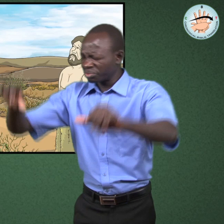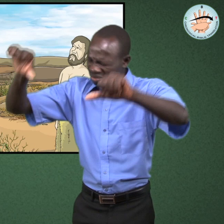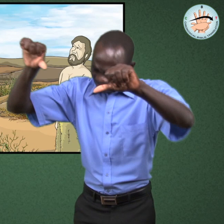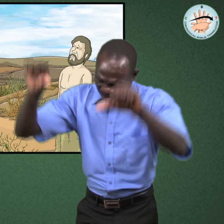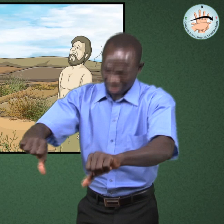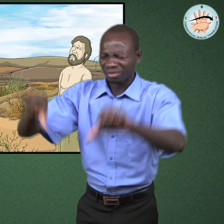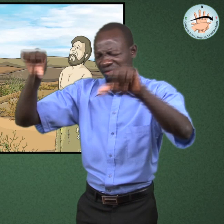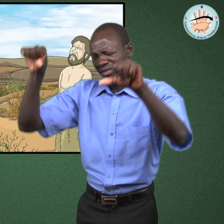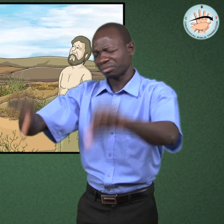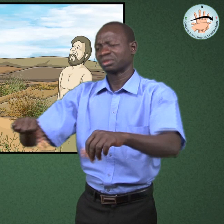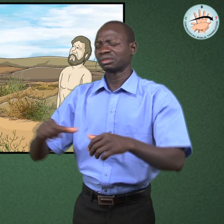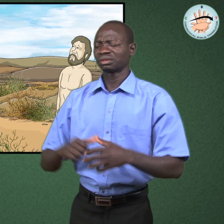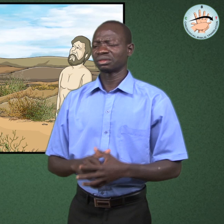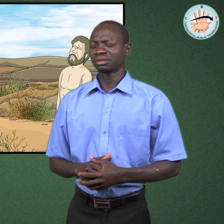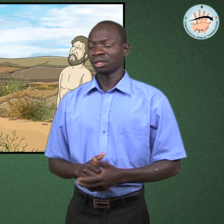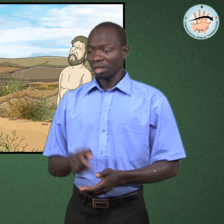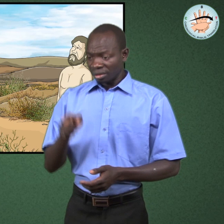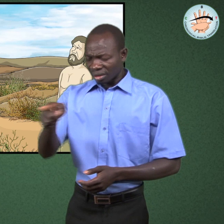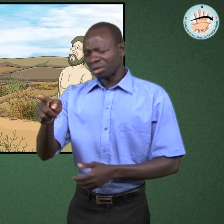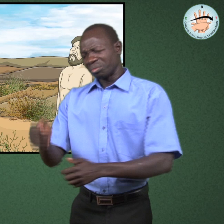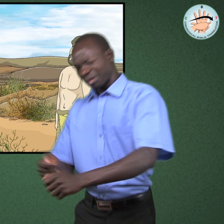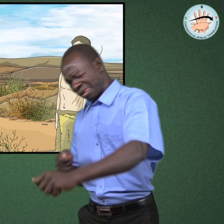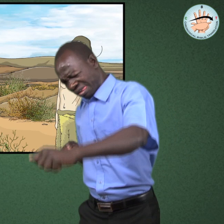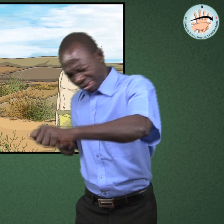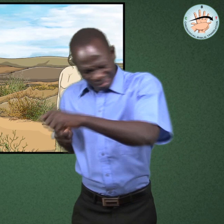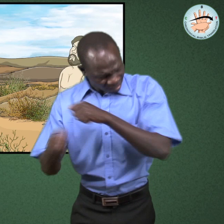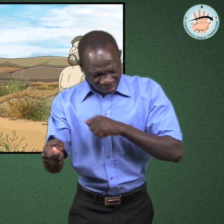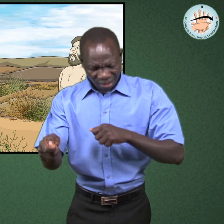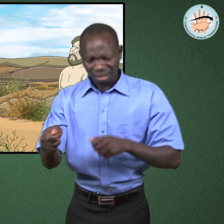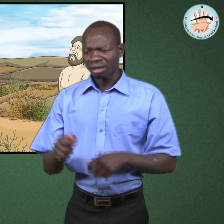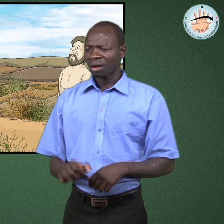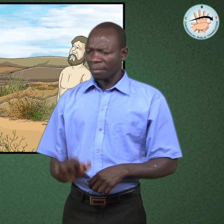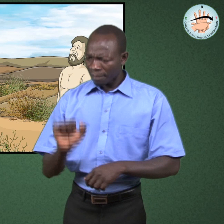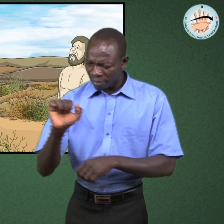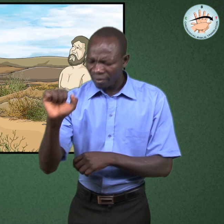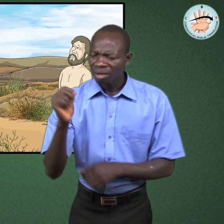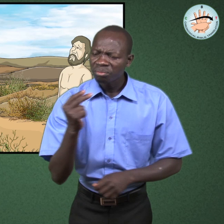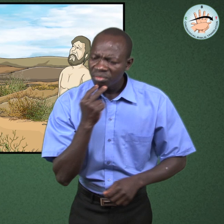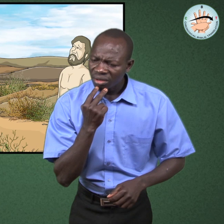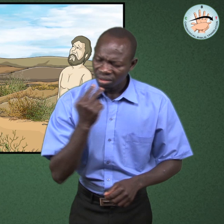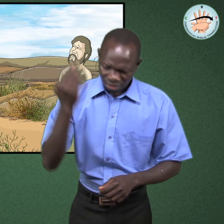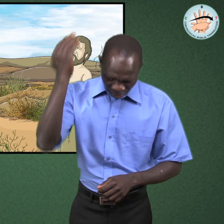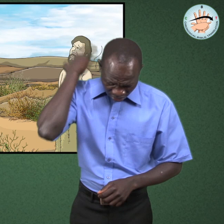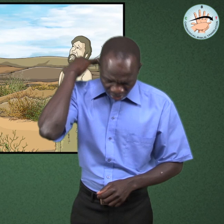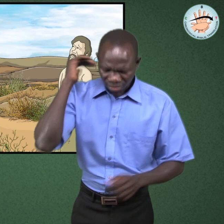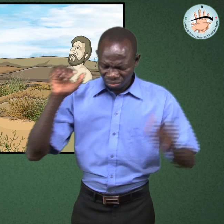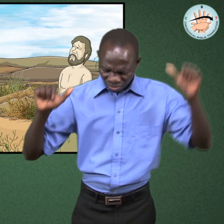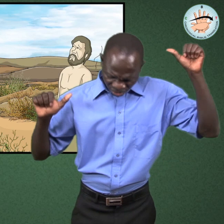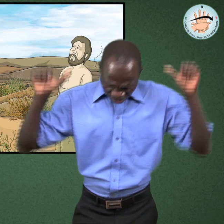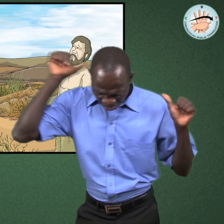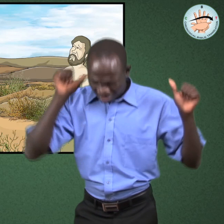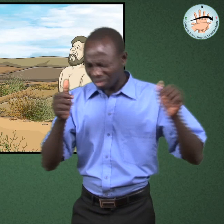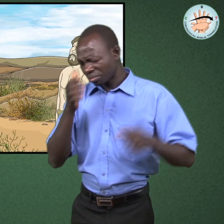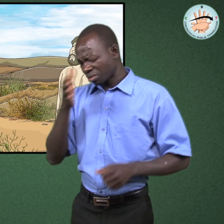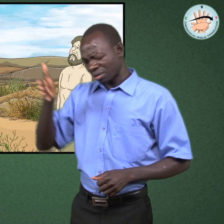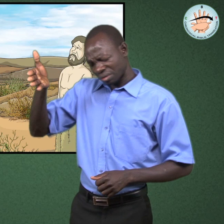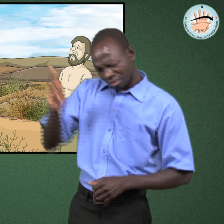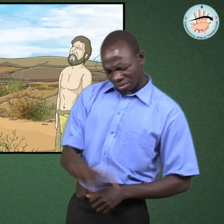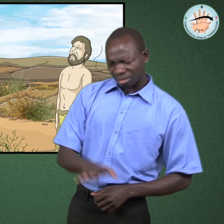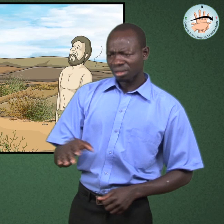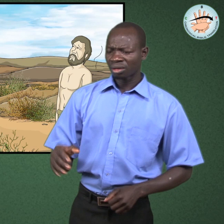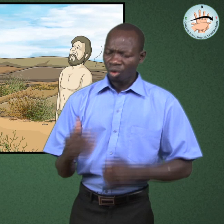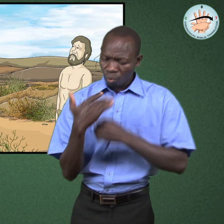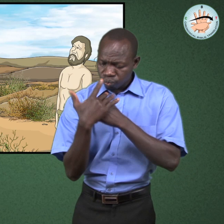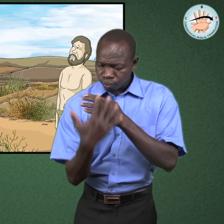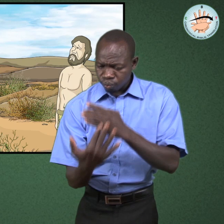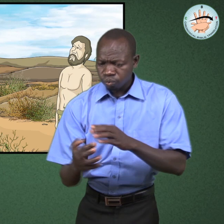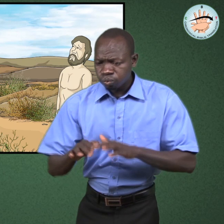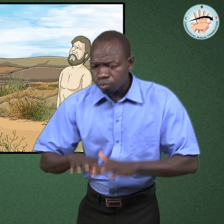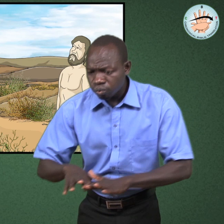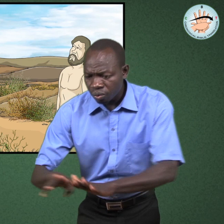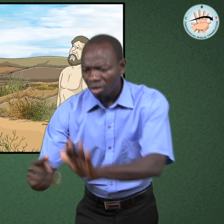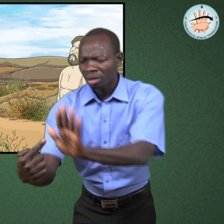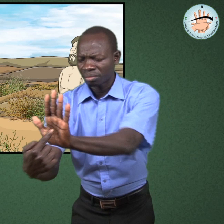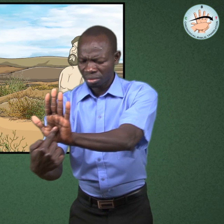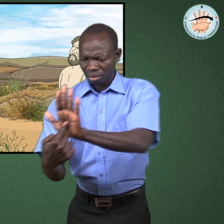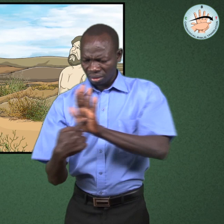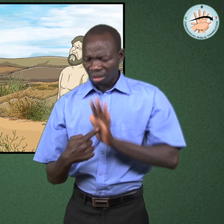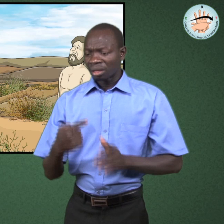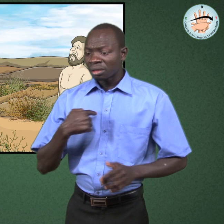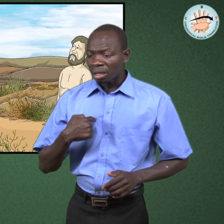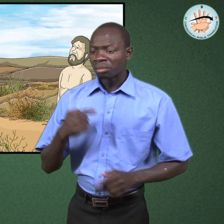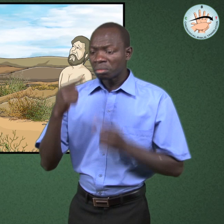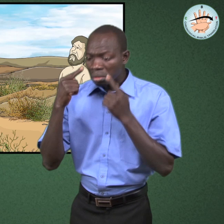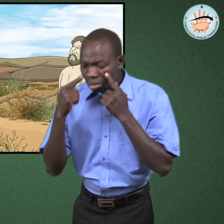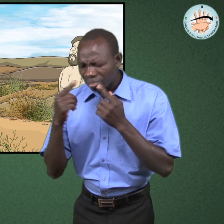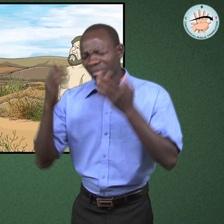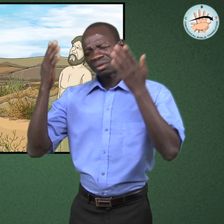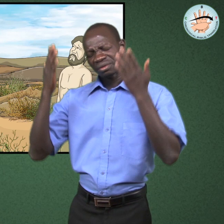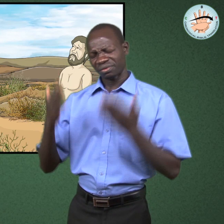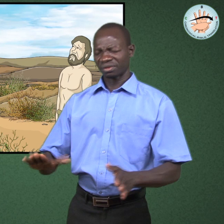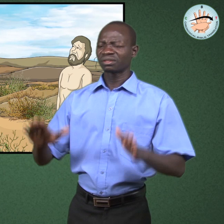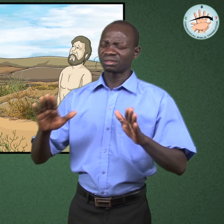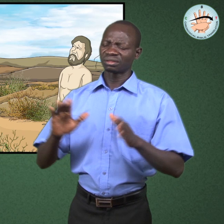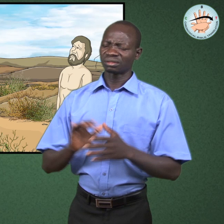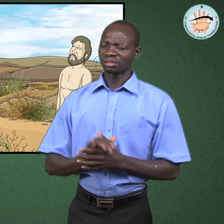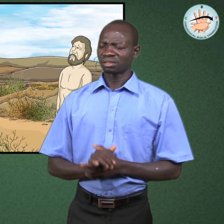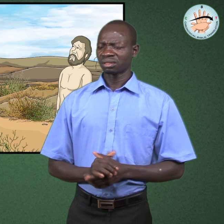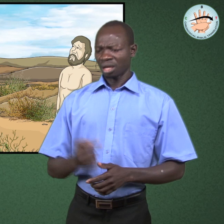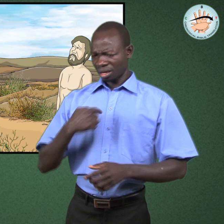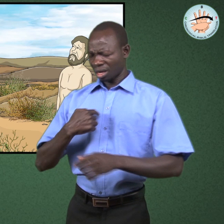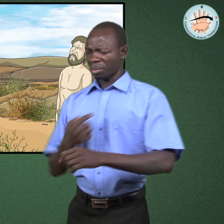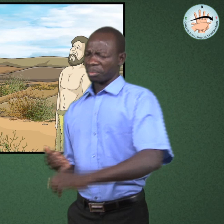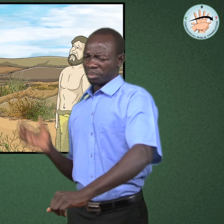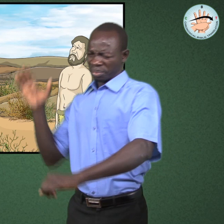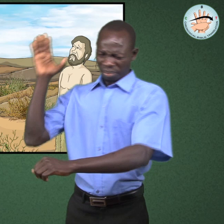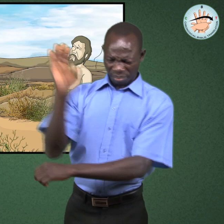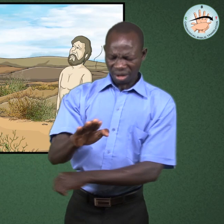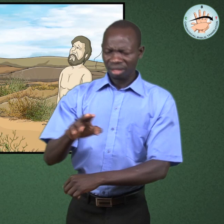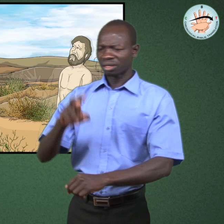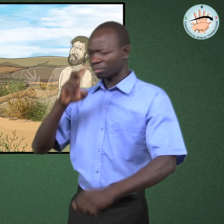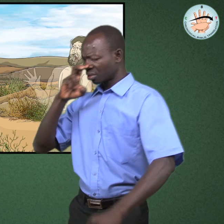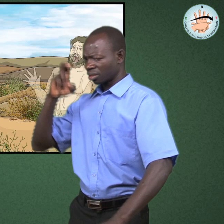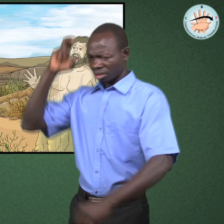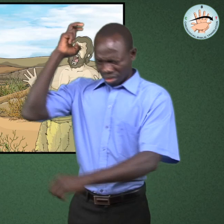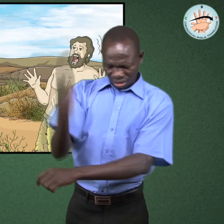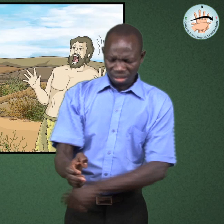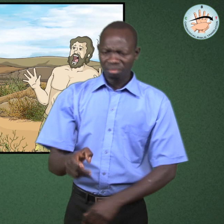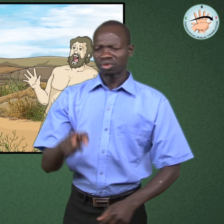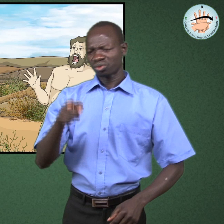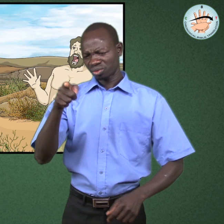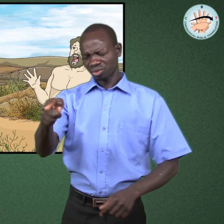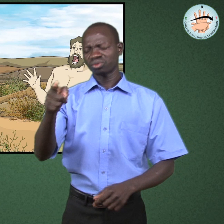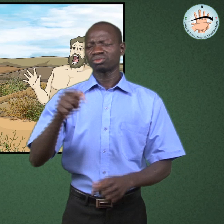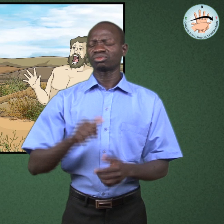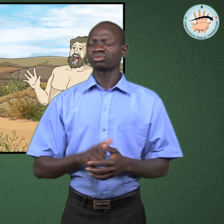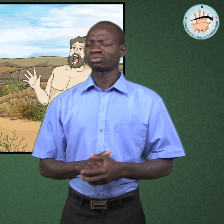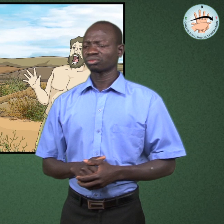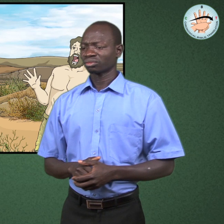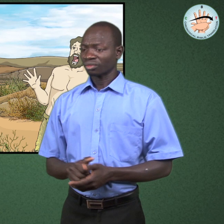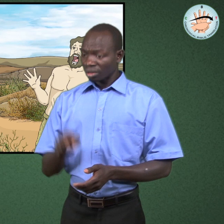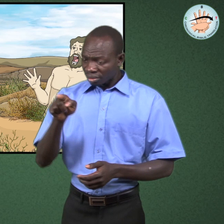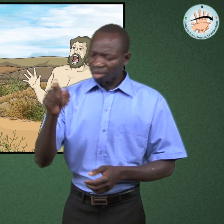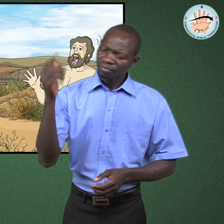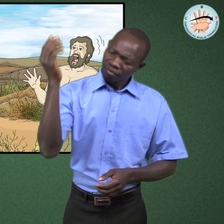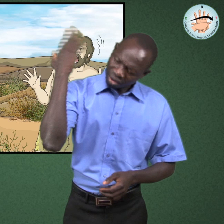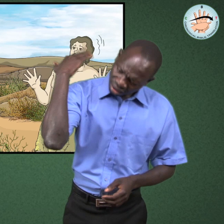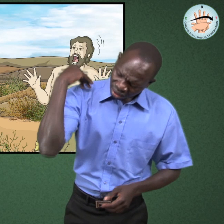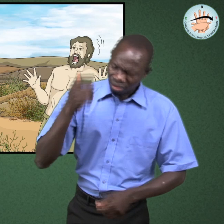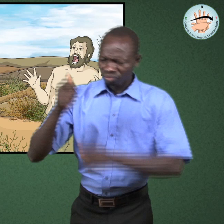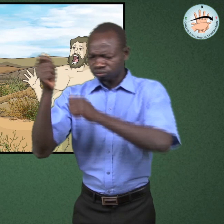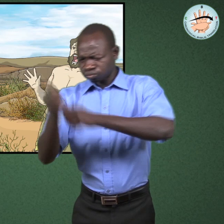Now you are cursed and banished from the ground, which has opened its mouth to receive your brother’s blood from your hand.